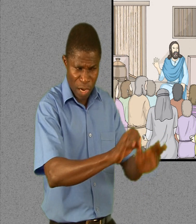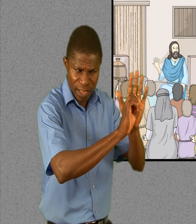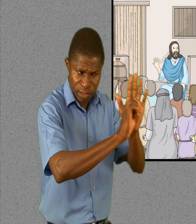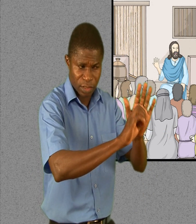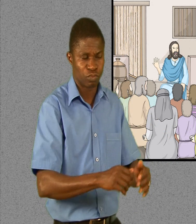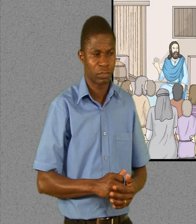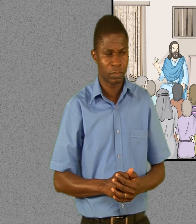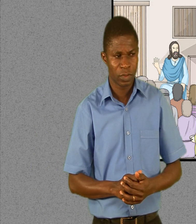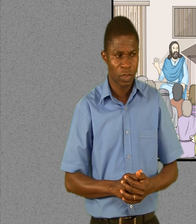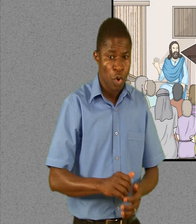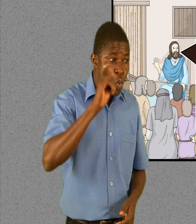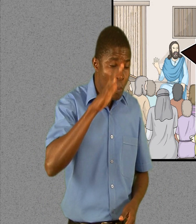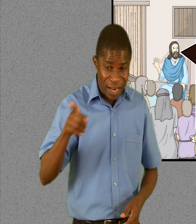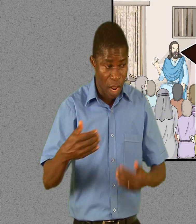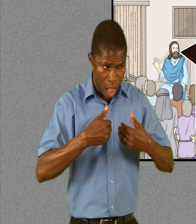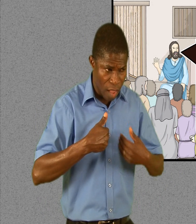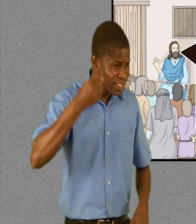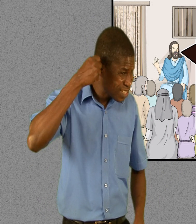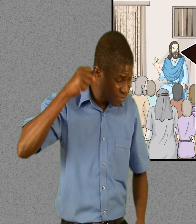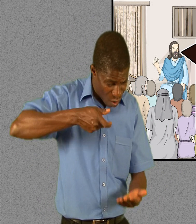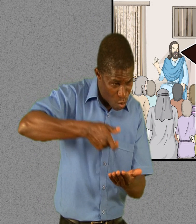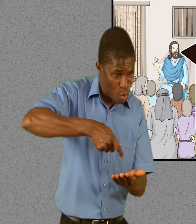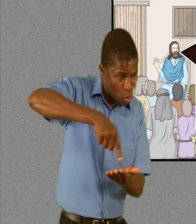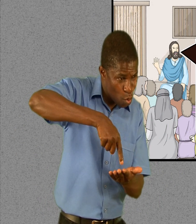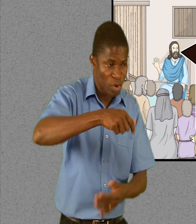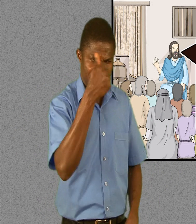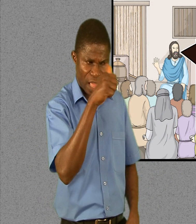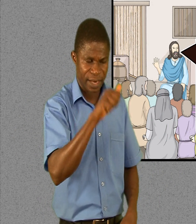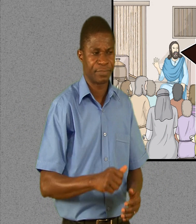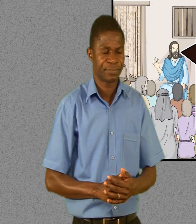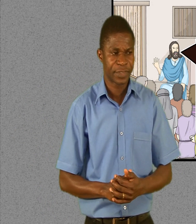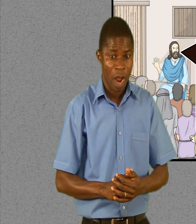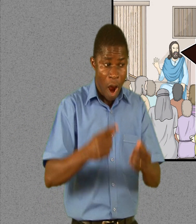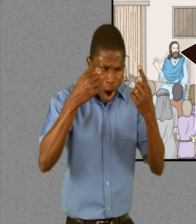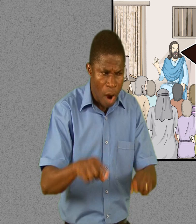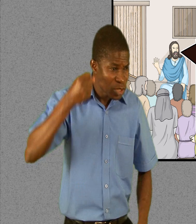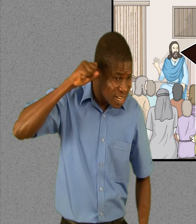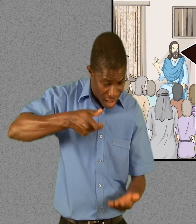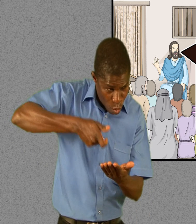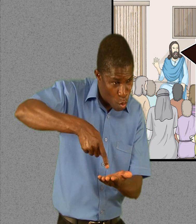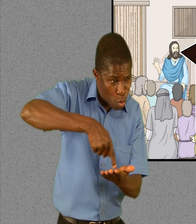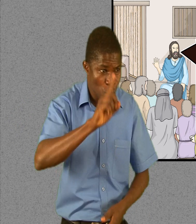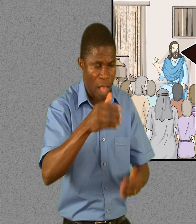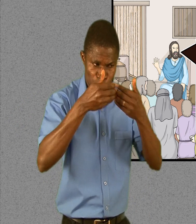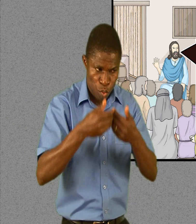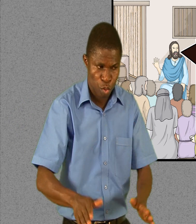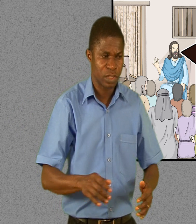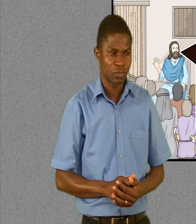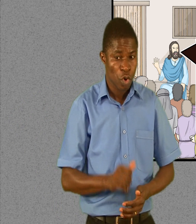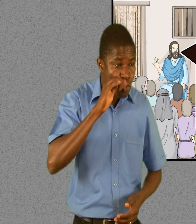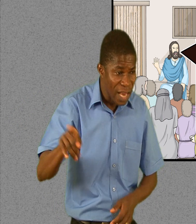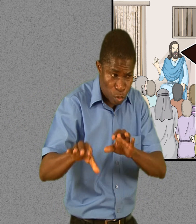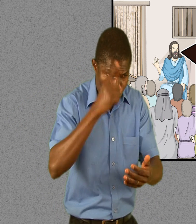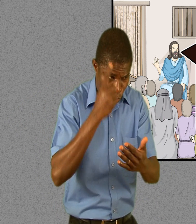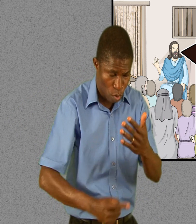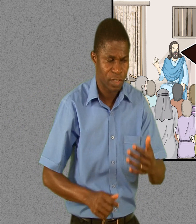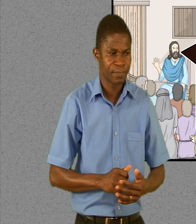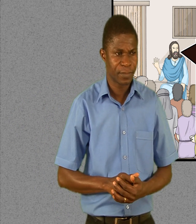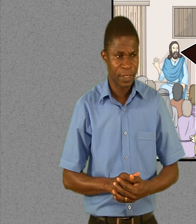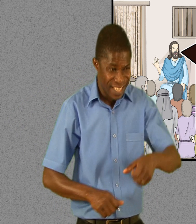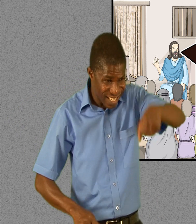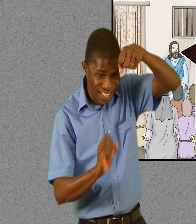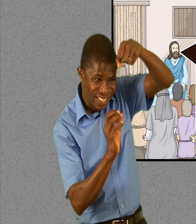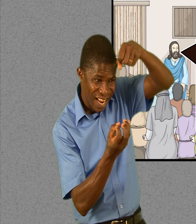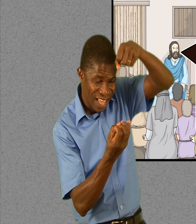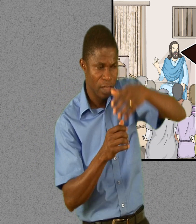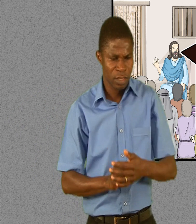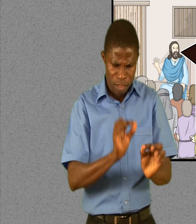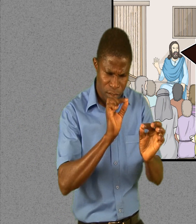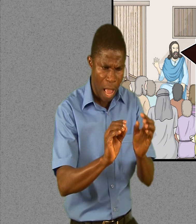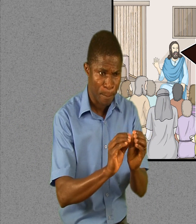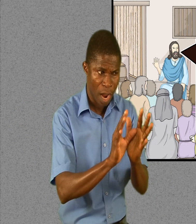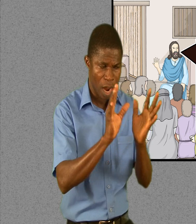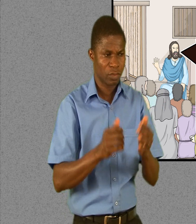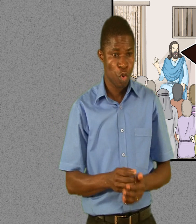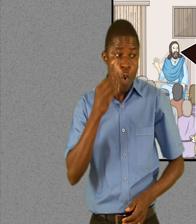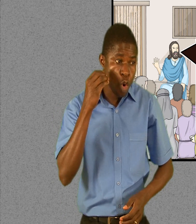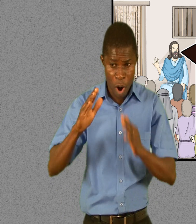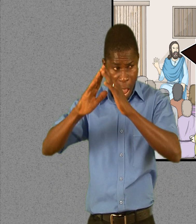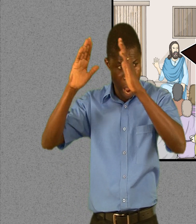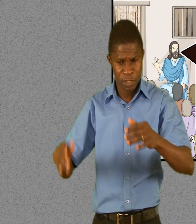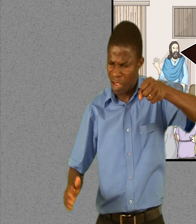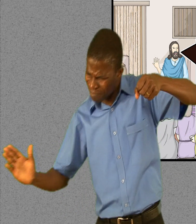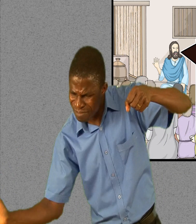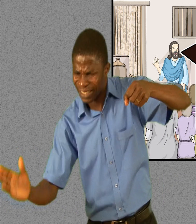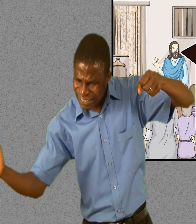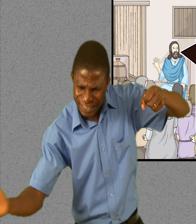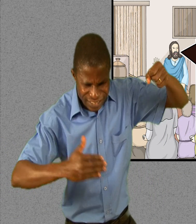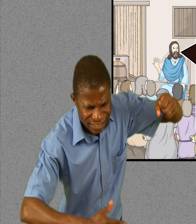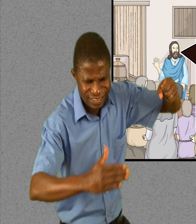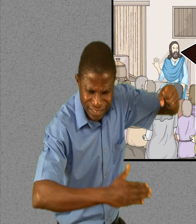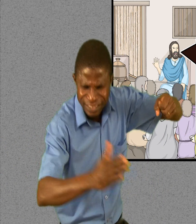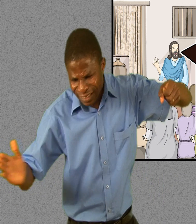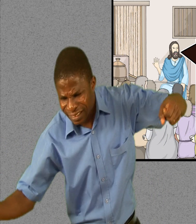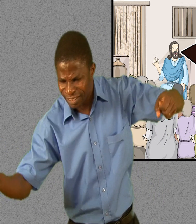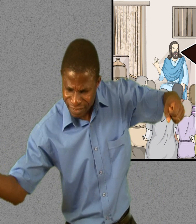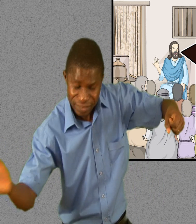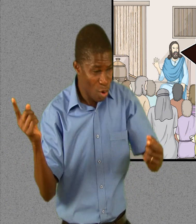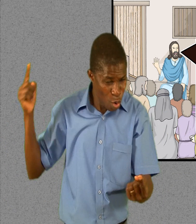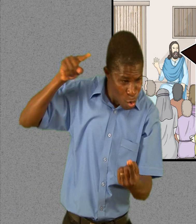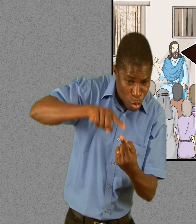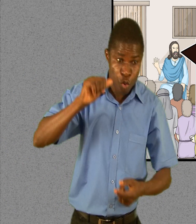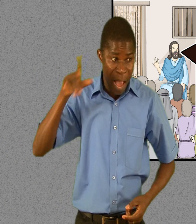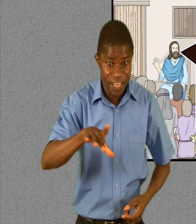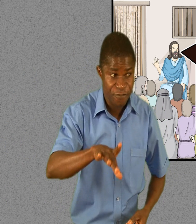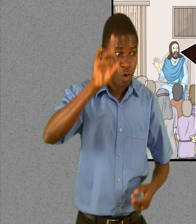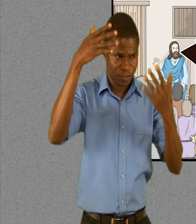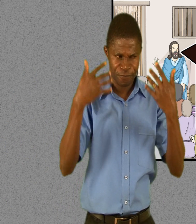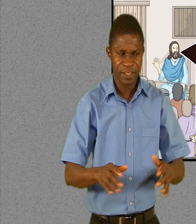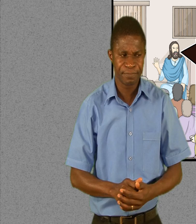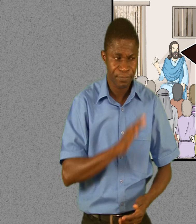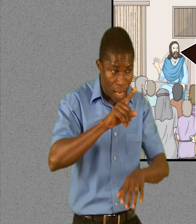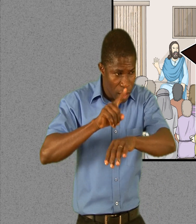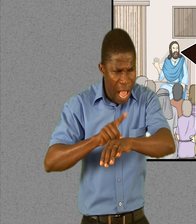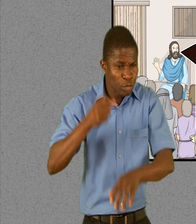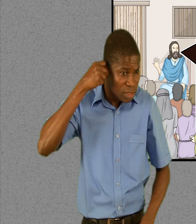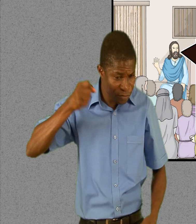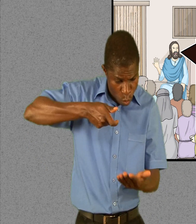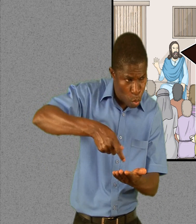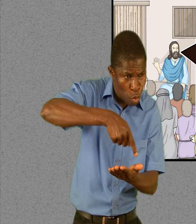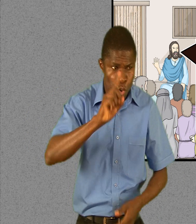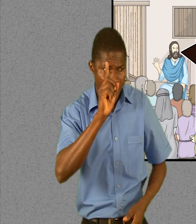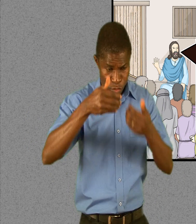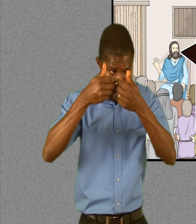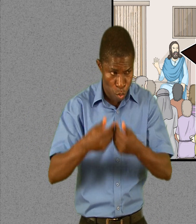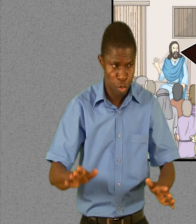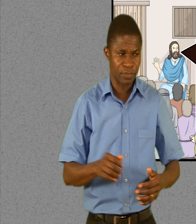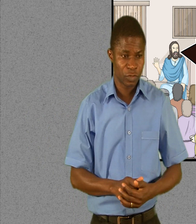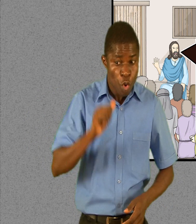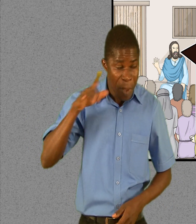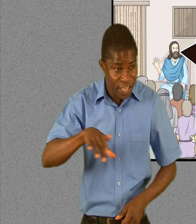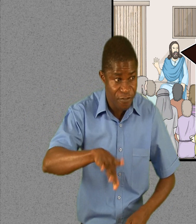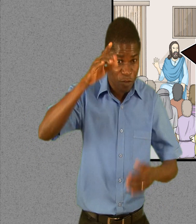Or what woman who has ten silver coins and loses one of them does not light a lamp, sweep her house, and search carefully until she finds it?